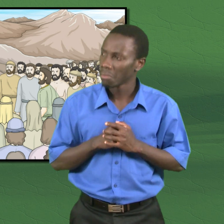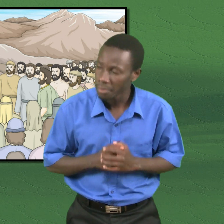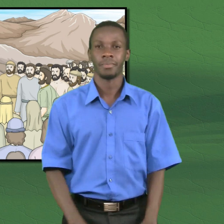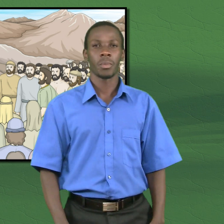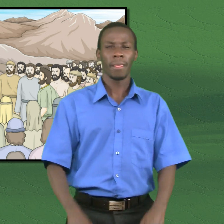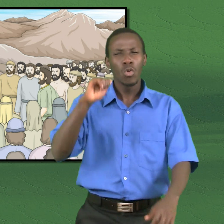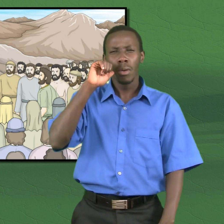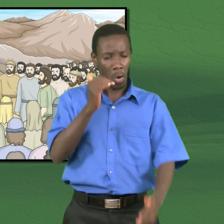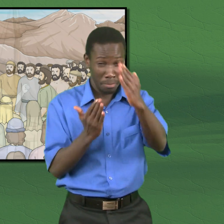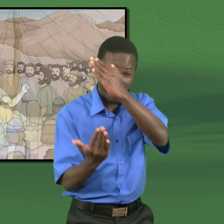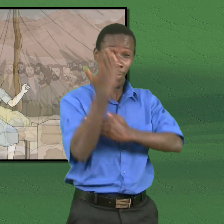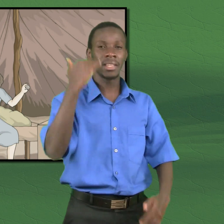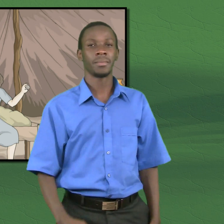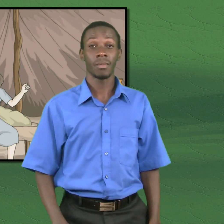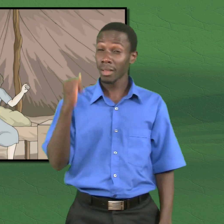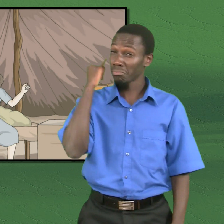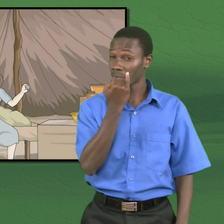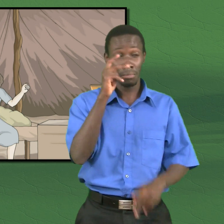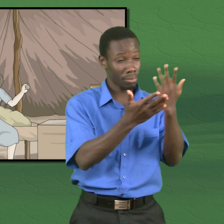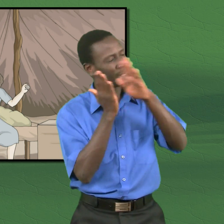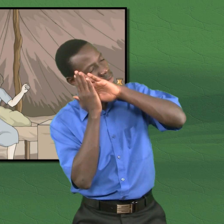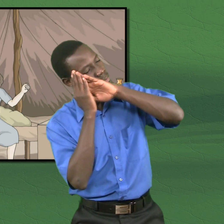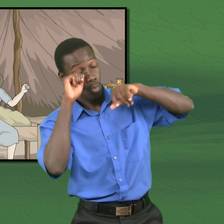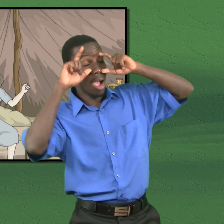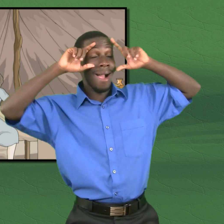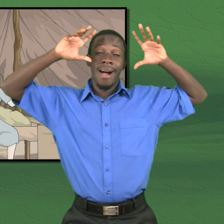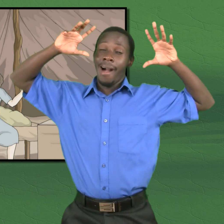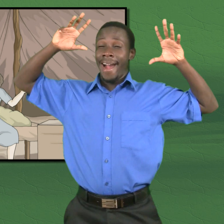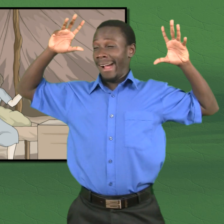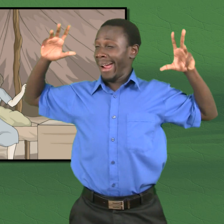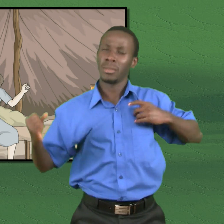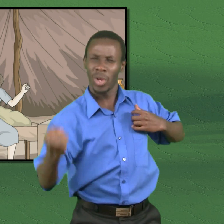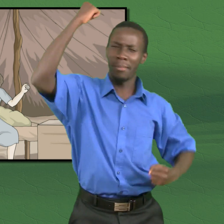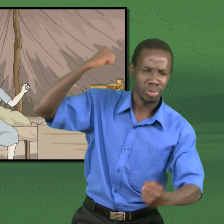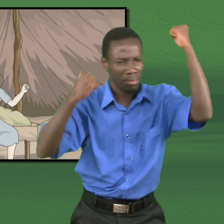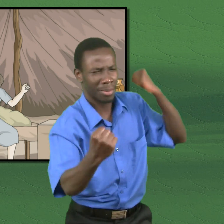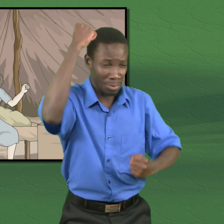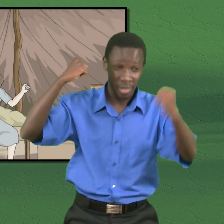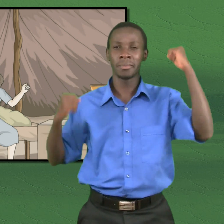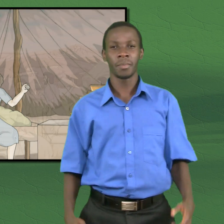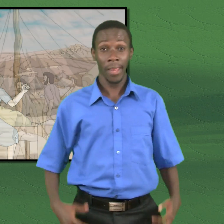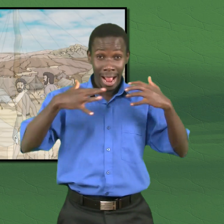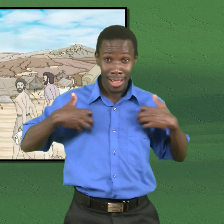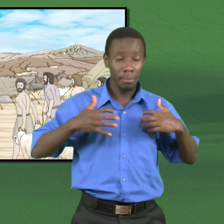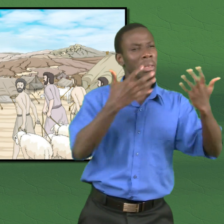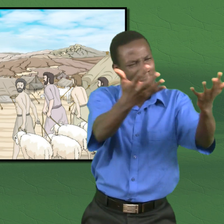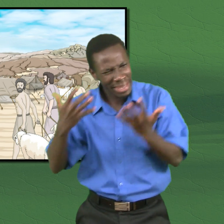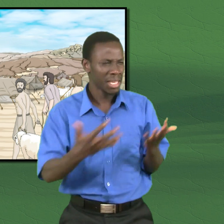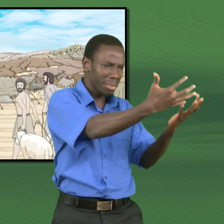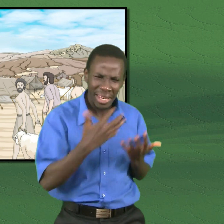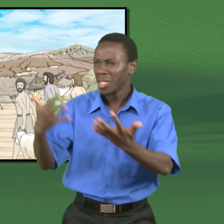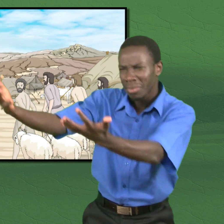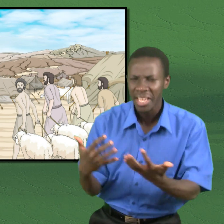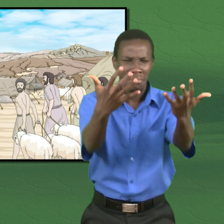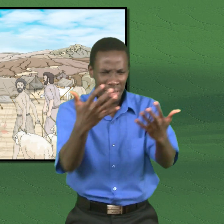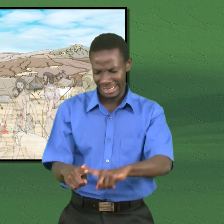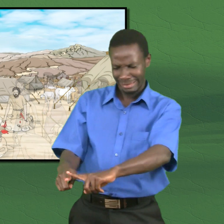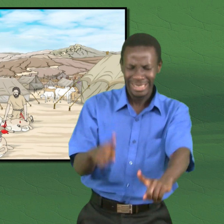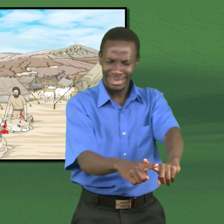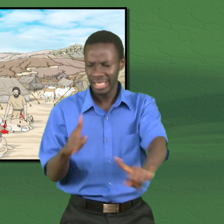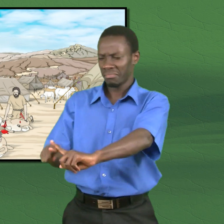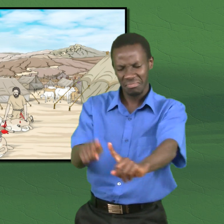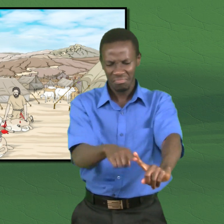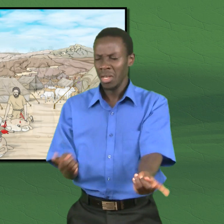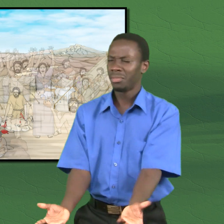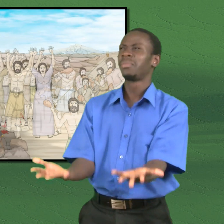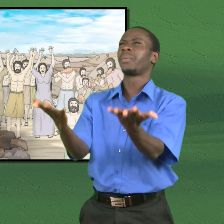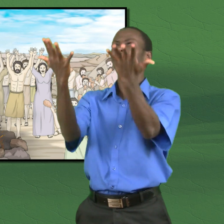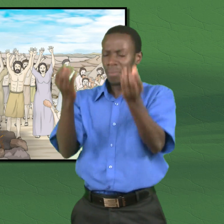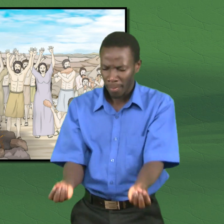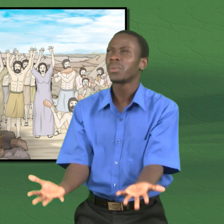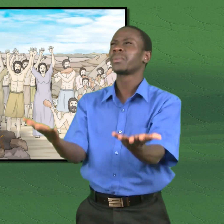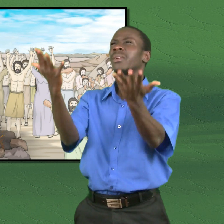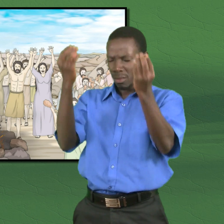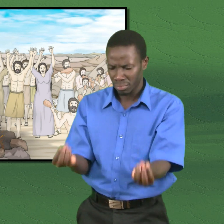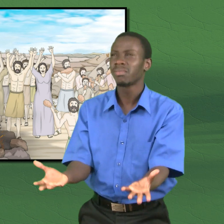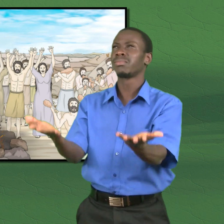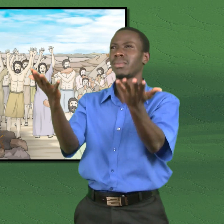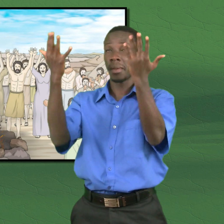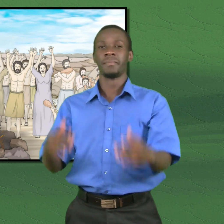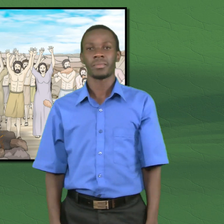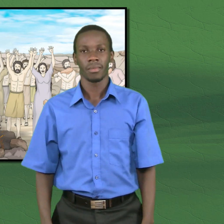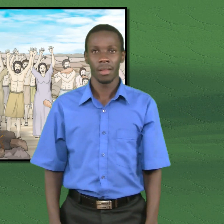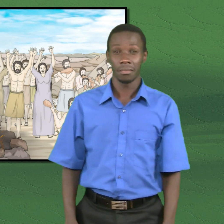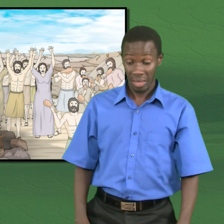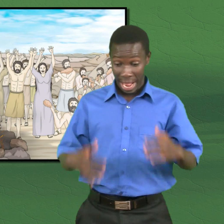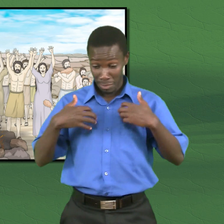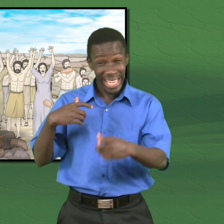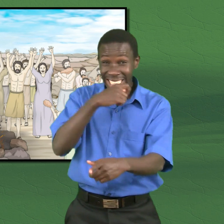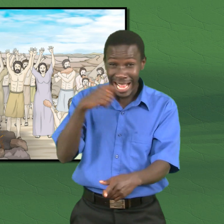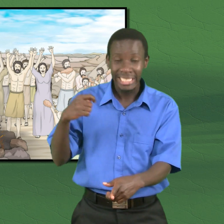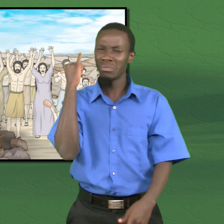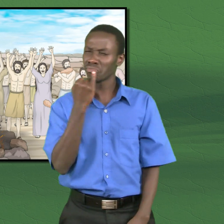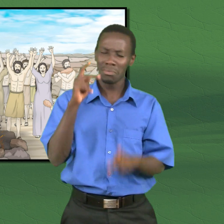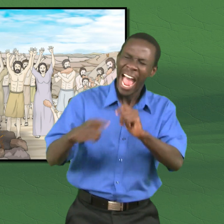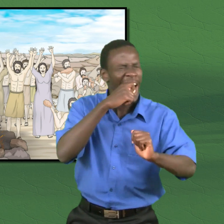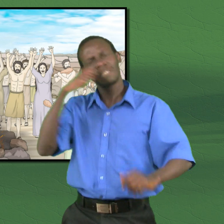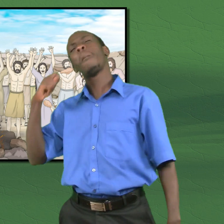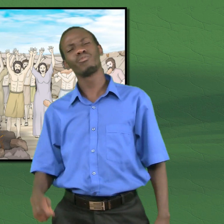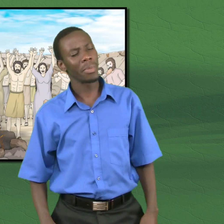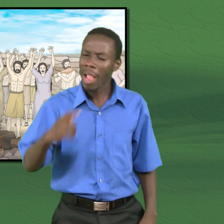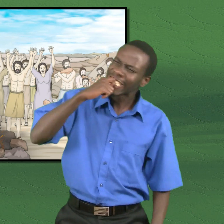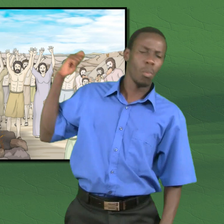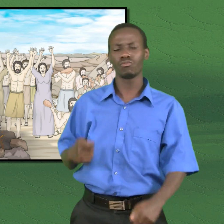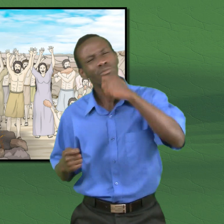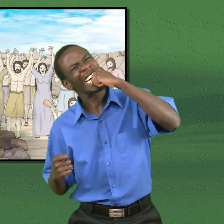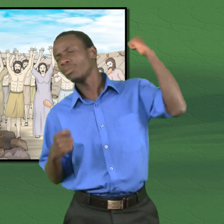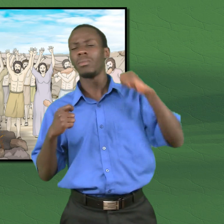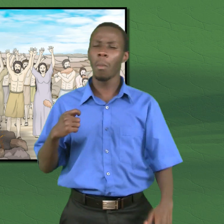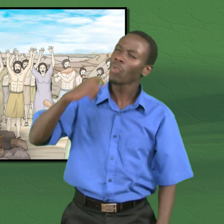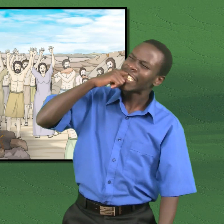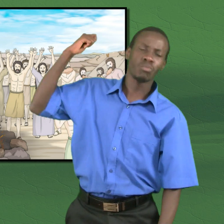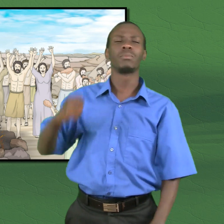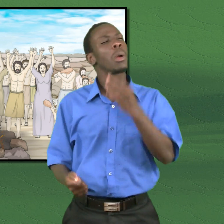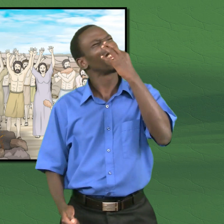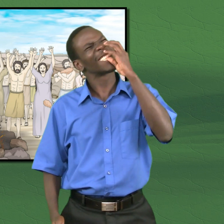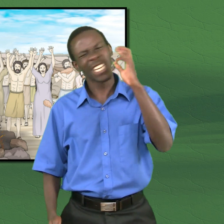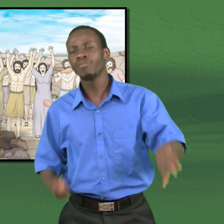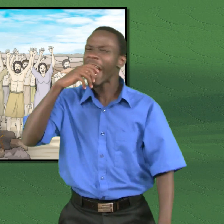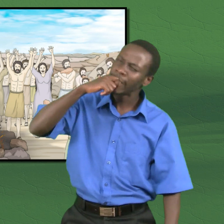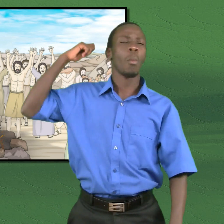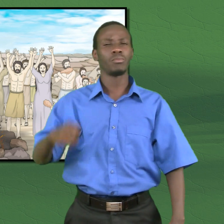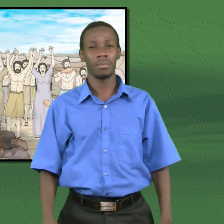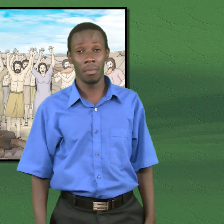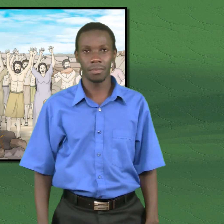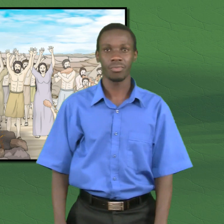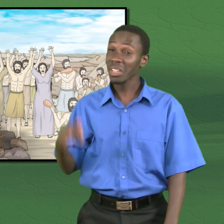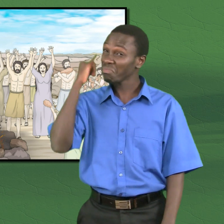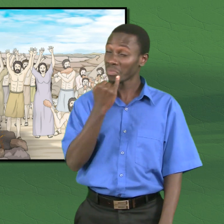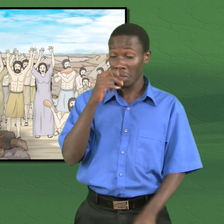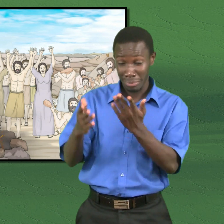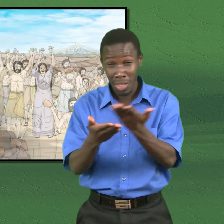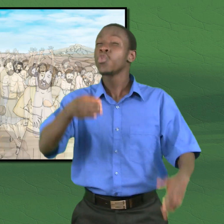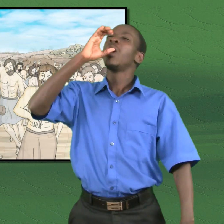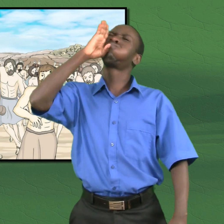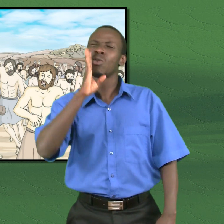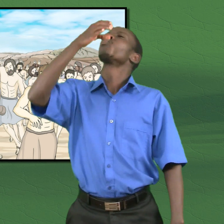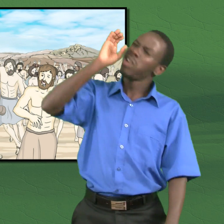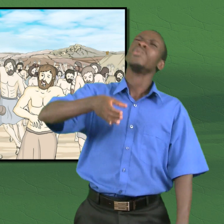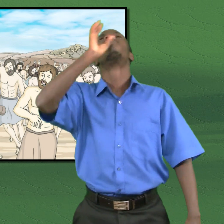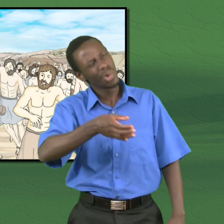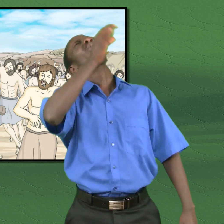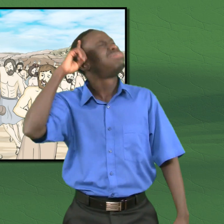So the next day they arose, offered burnt offerings, and presented peace offerings.